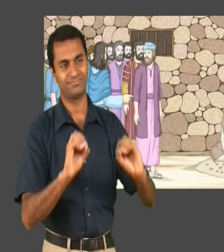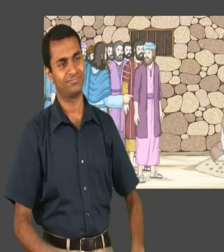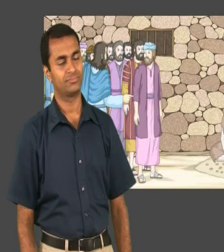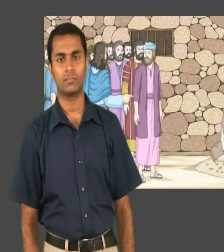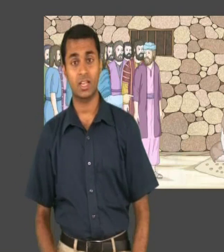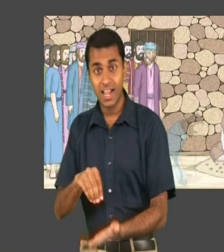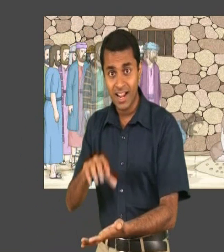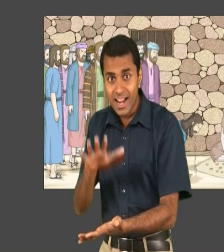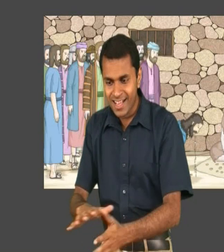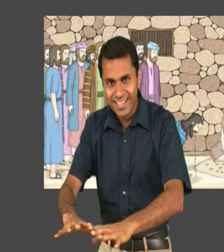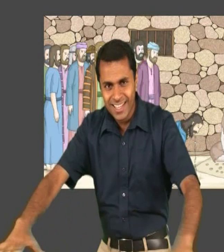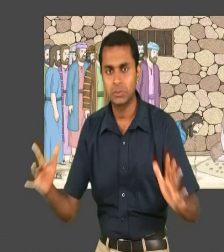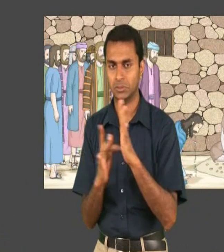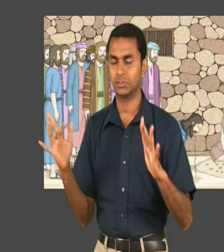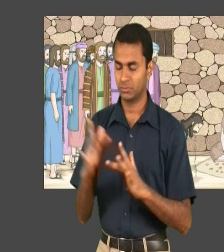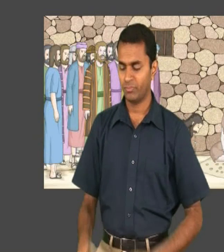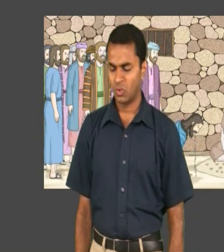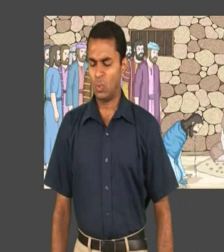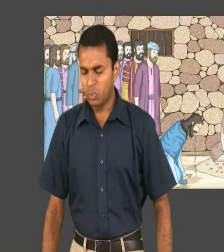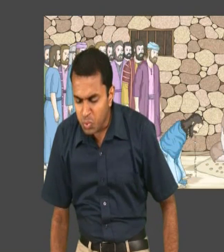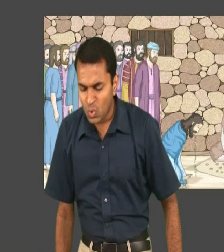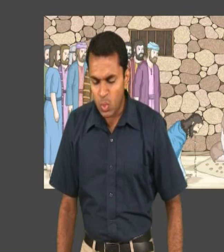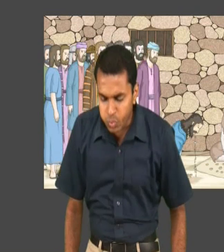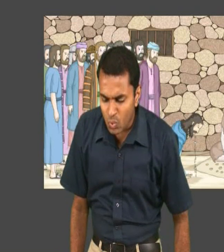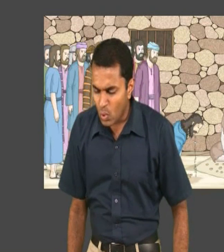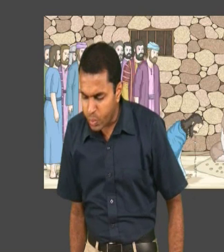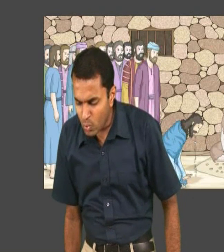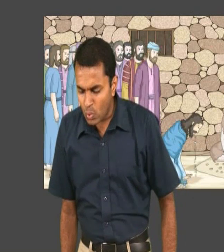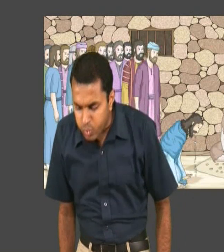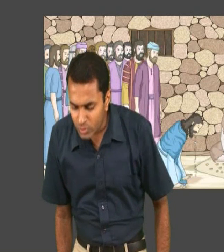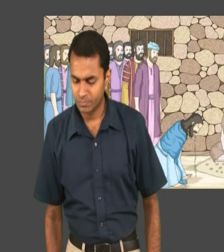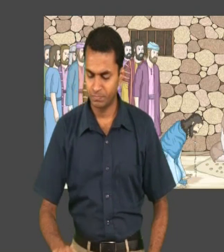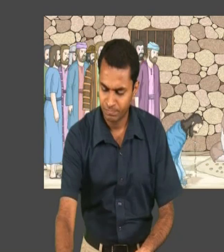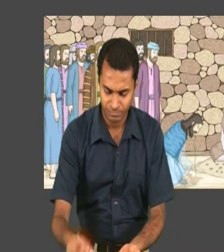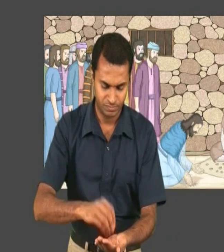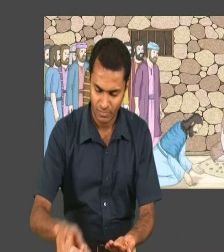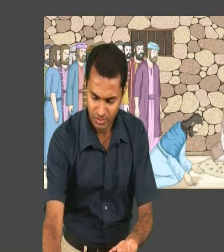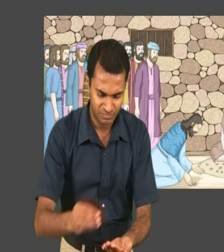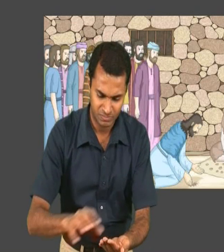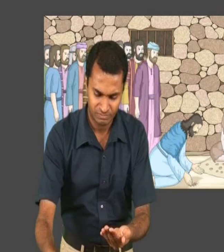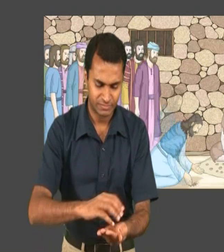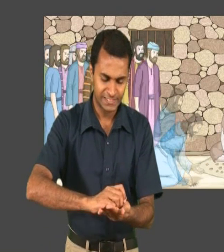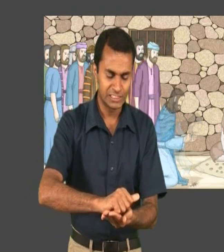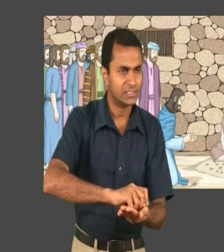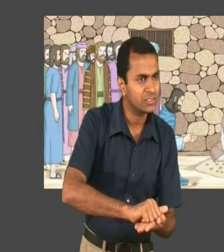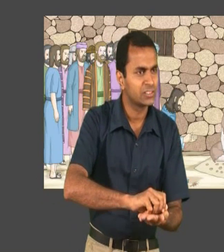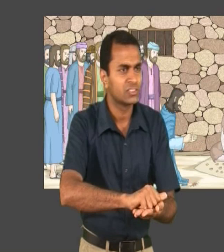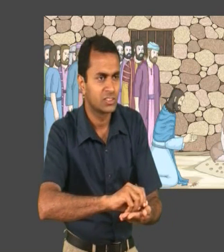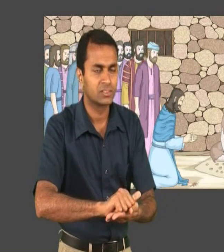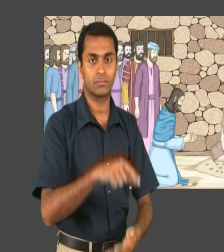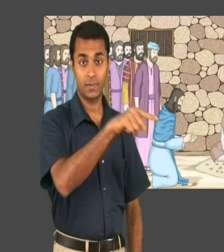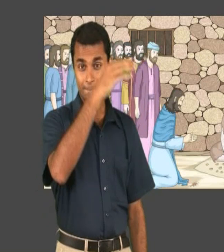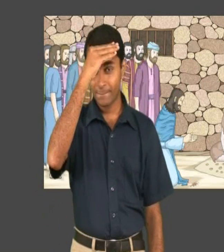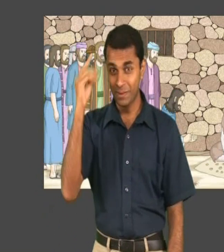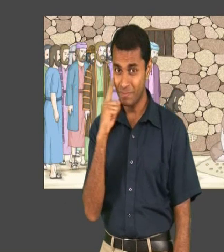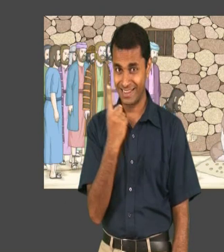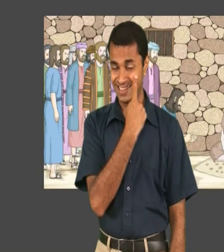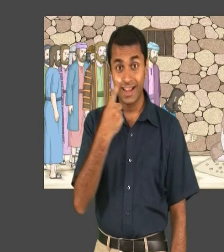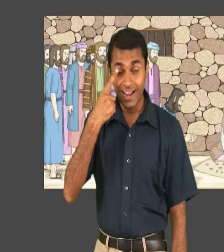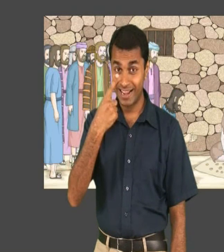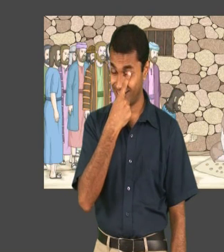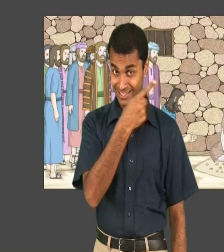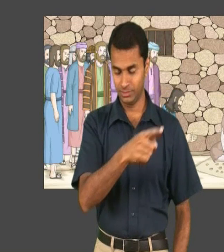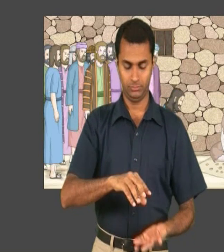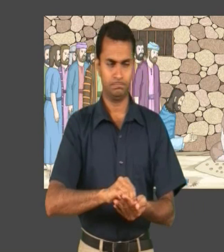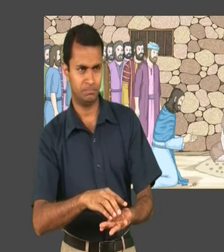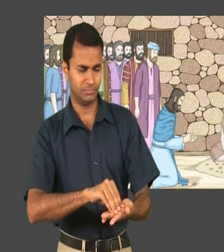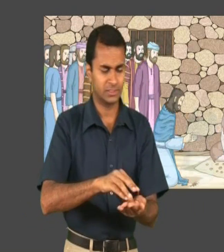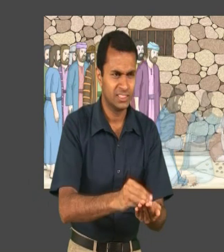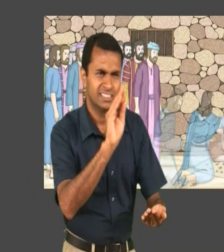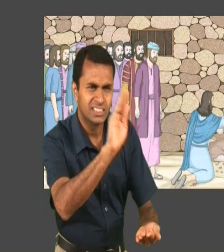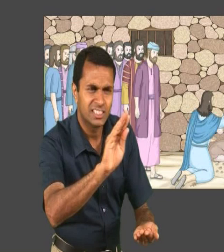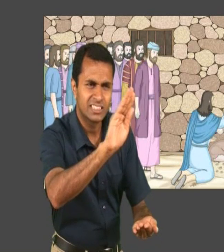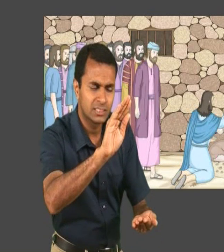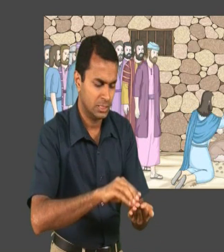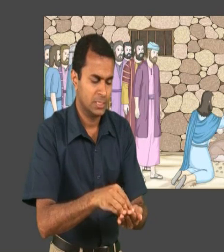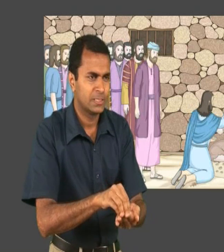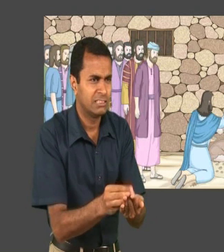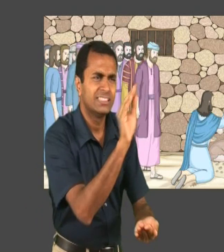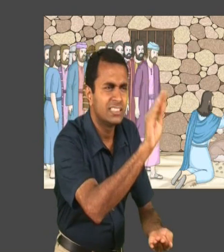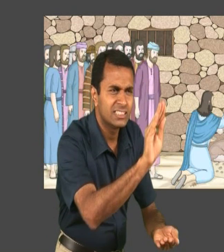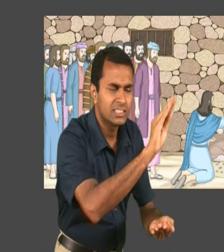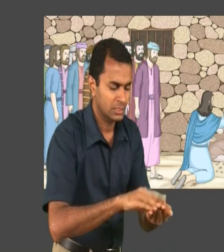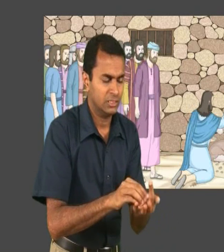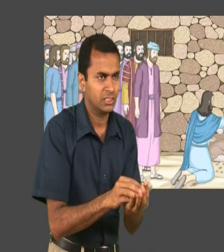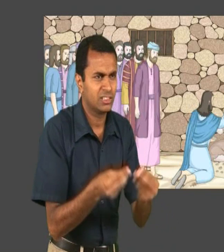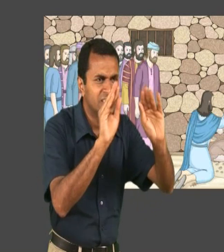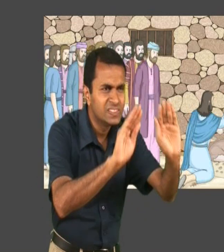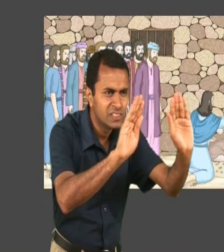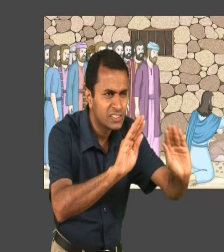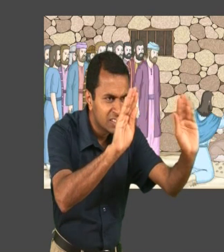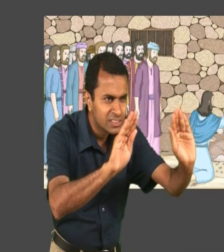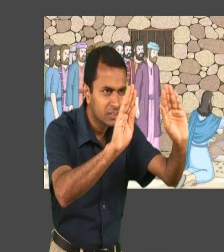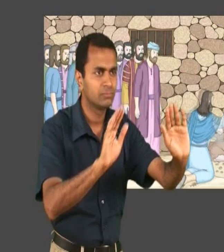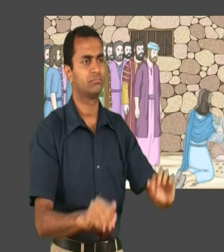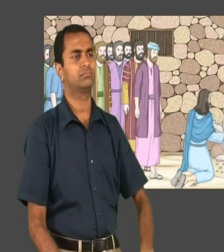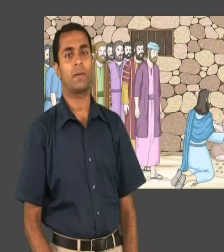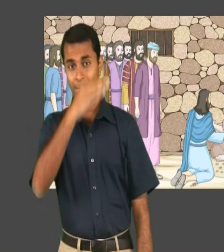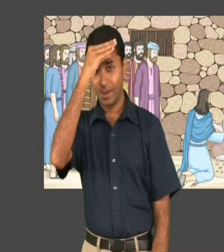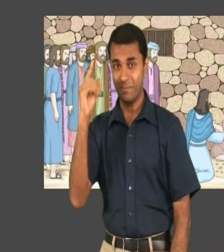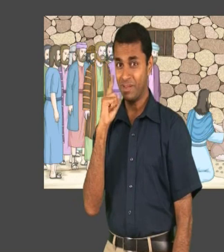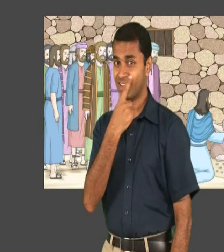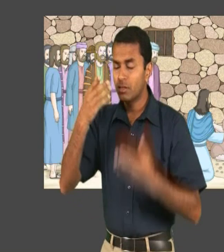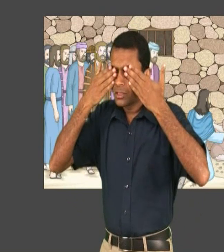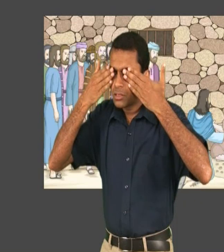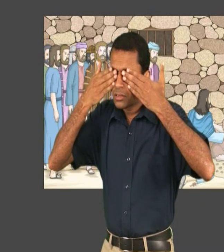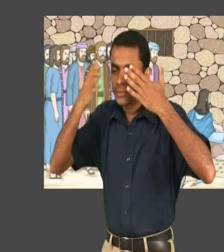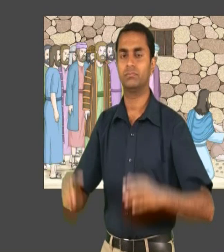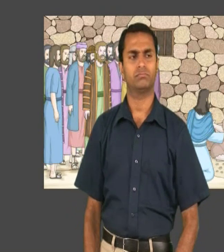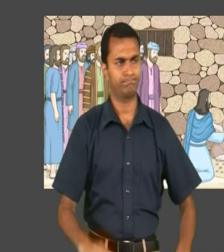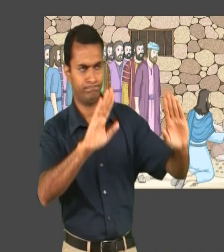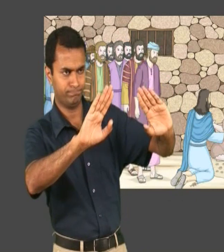When Jesus had said this, He spit on the ground, made some mud, and applied it to the man’s eyes.